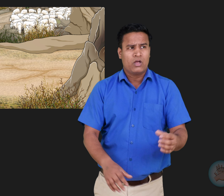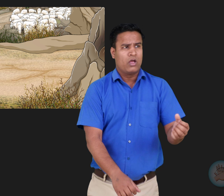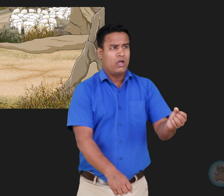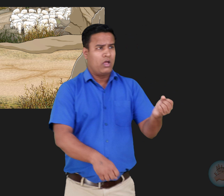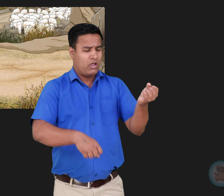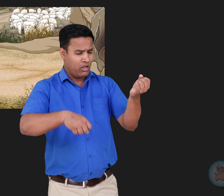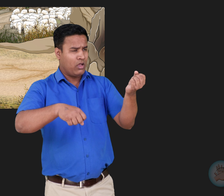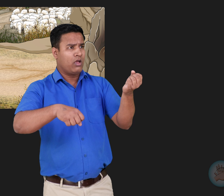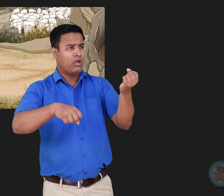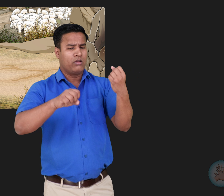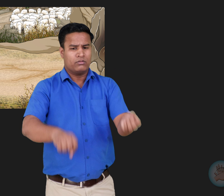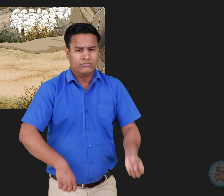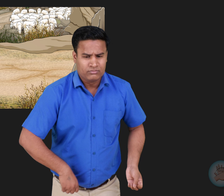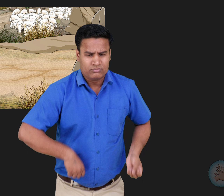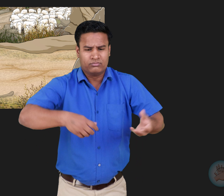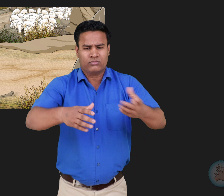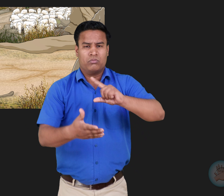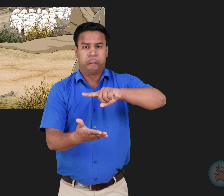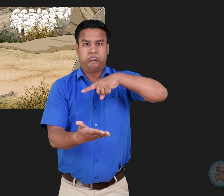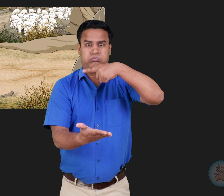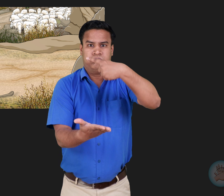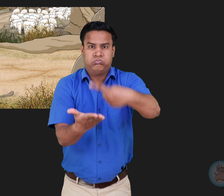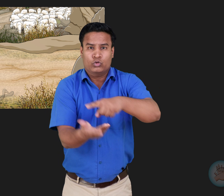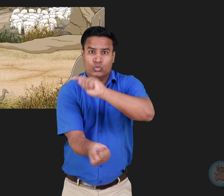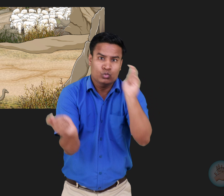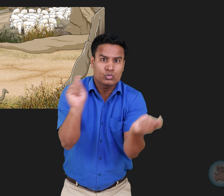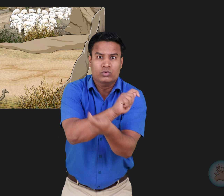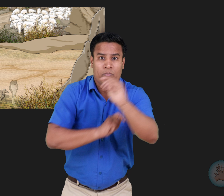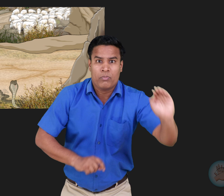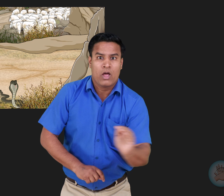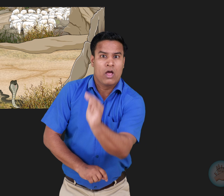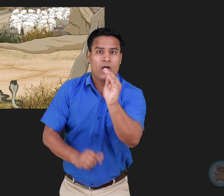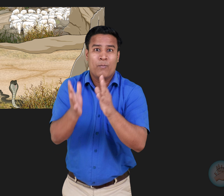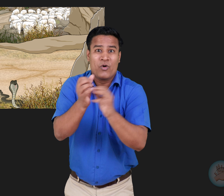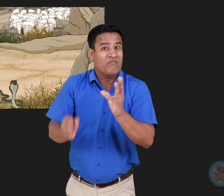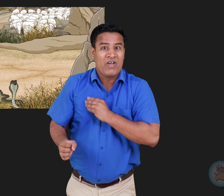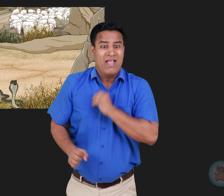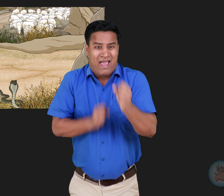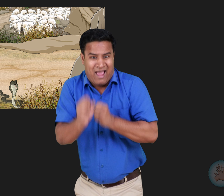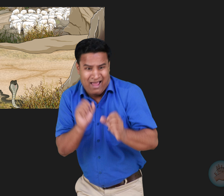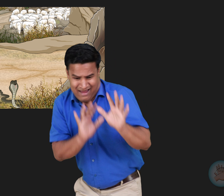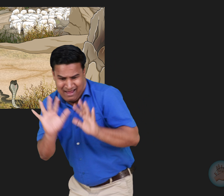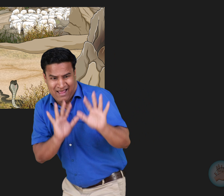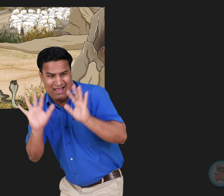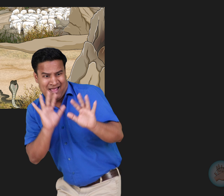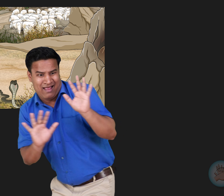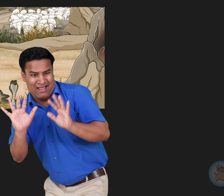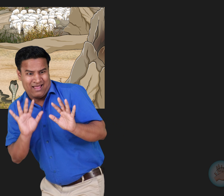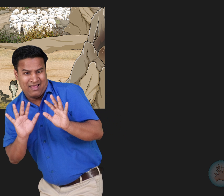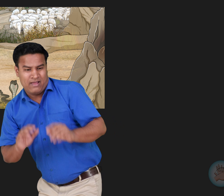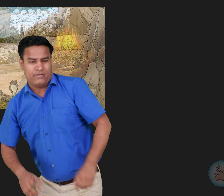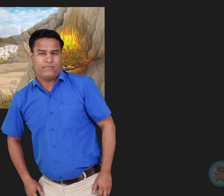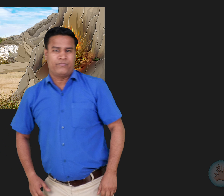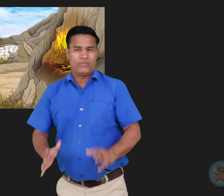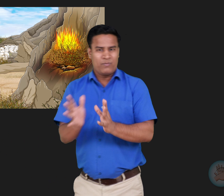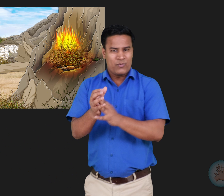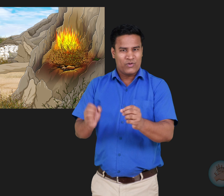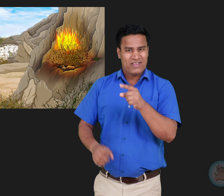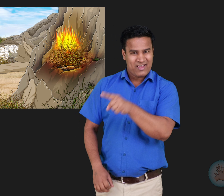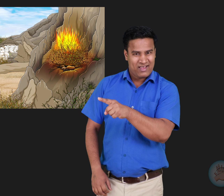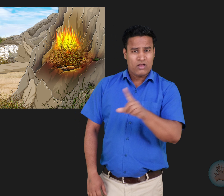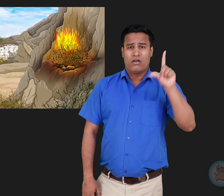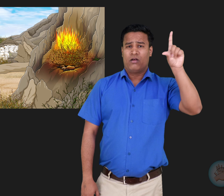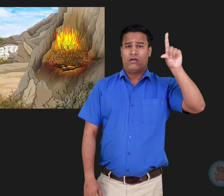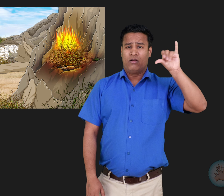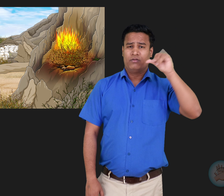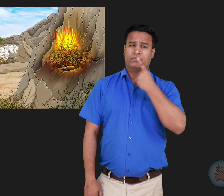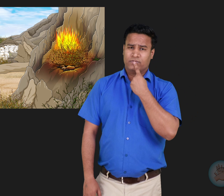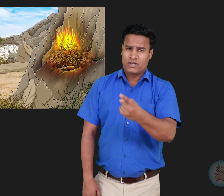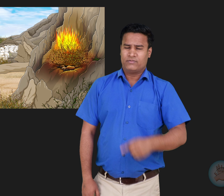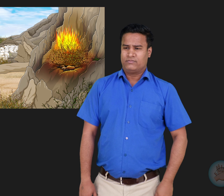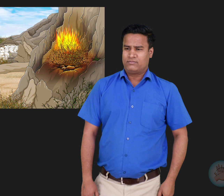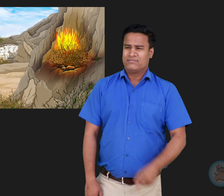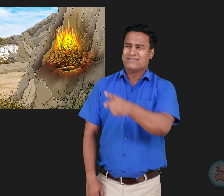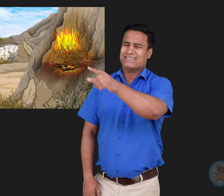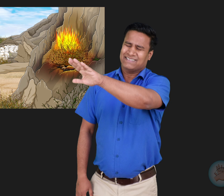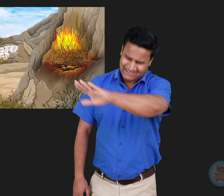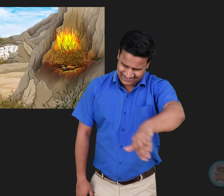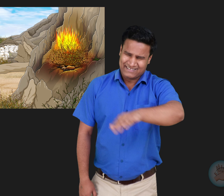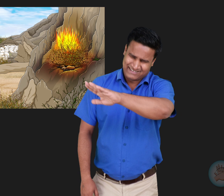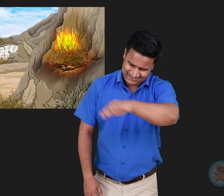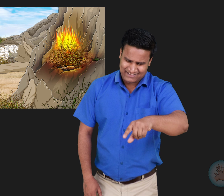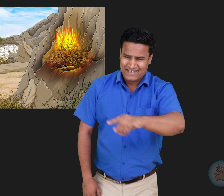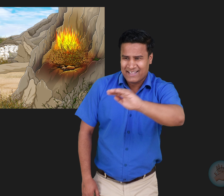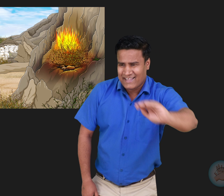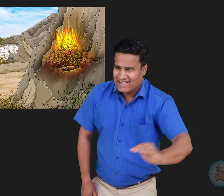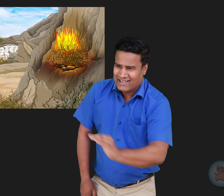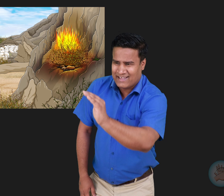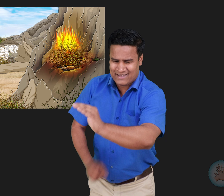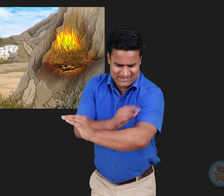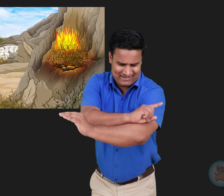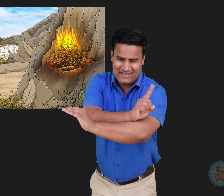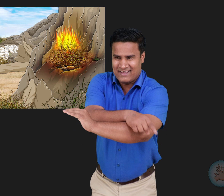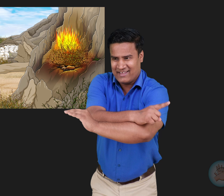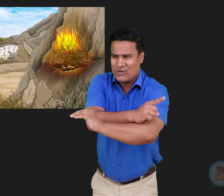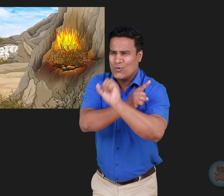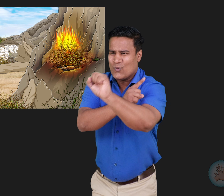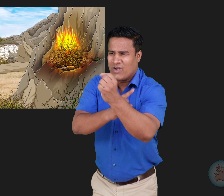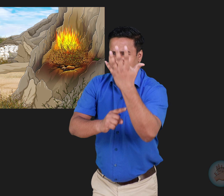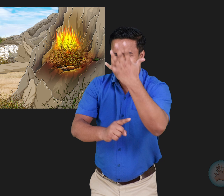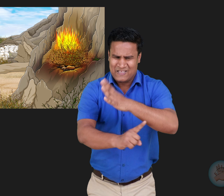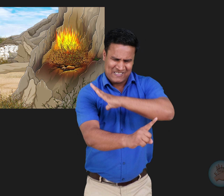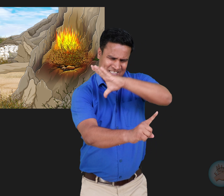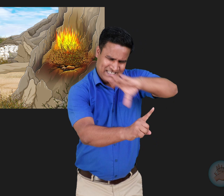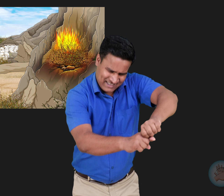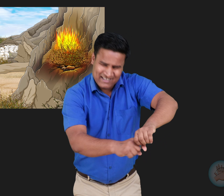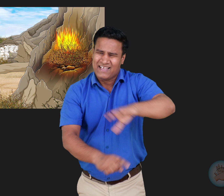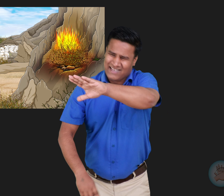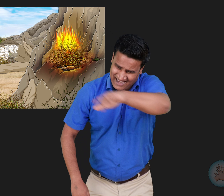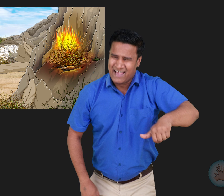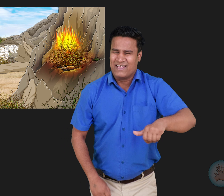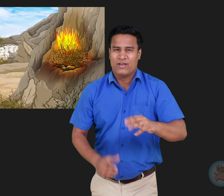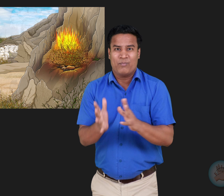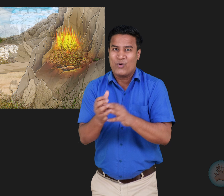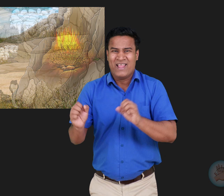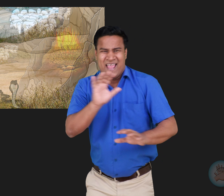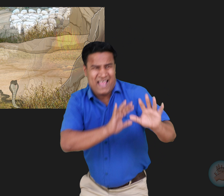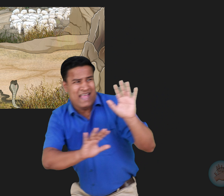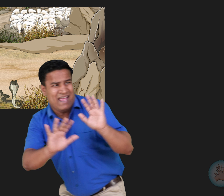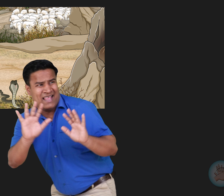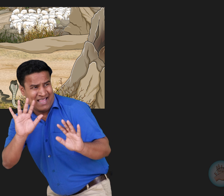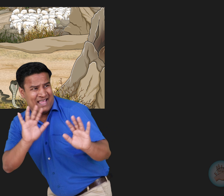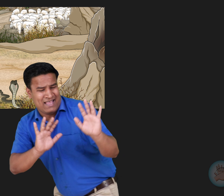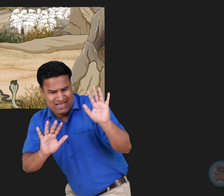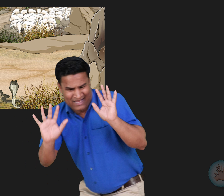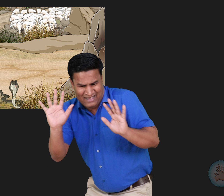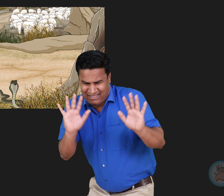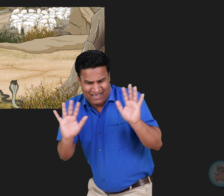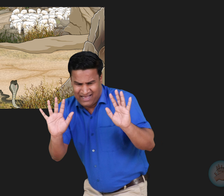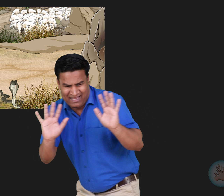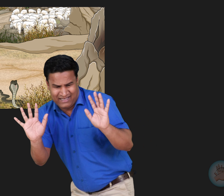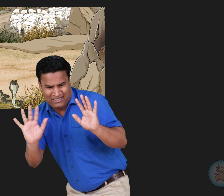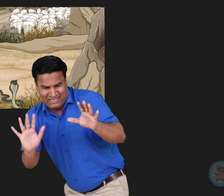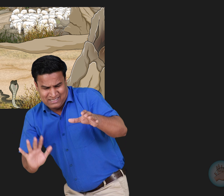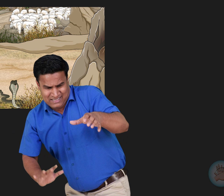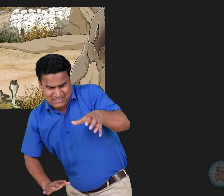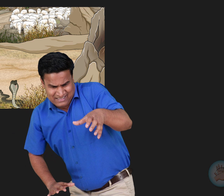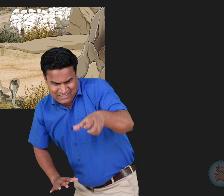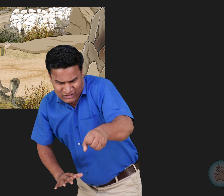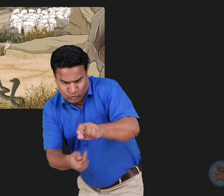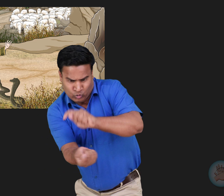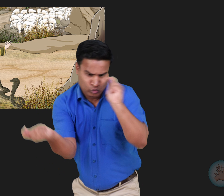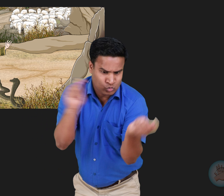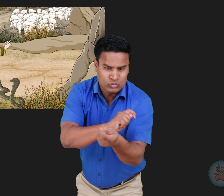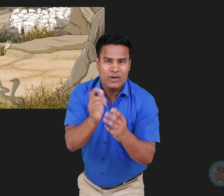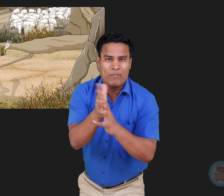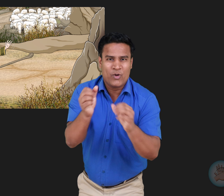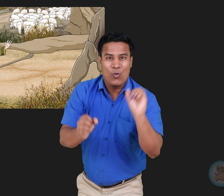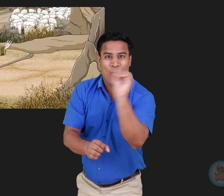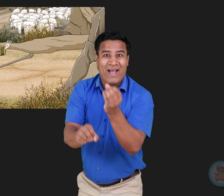So Moses threw it on the ground, and it became a snake, and he ran from it.